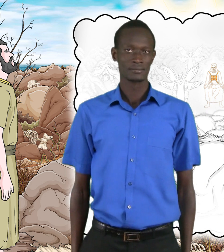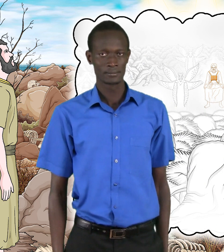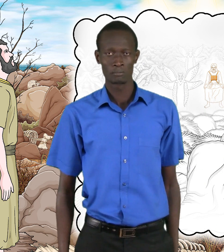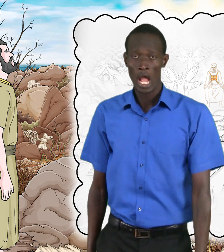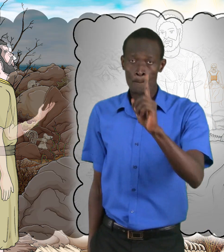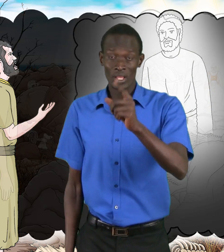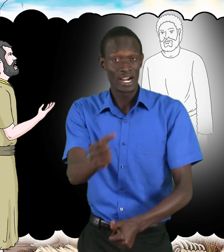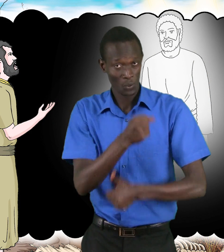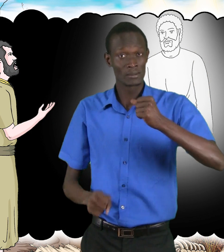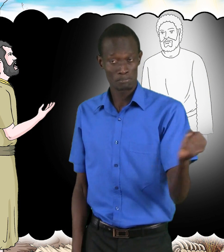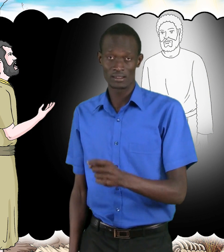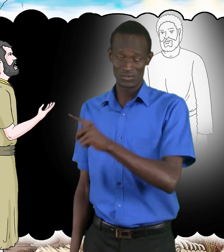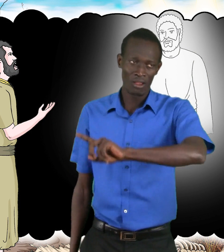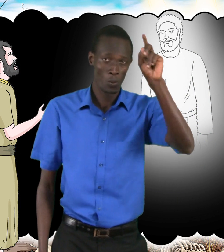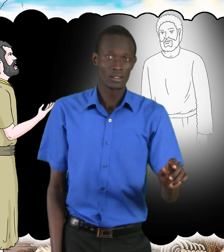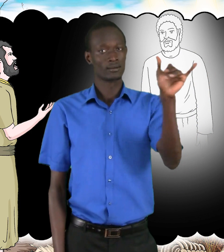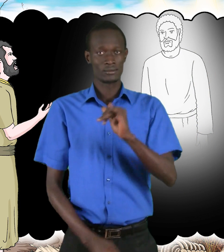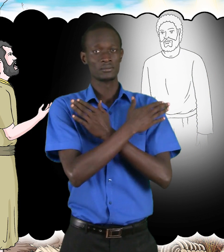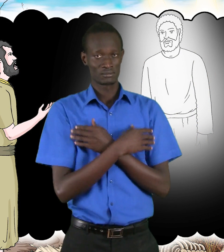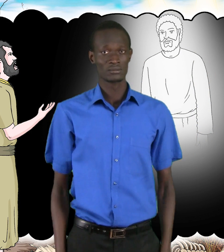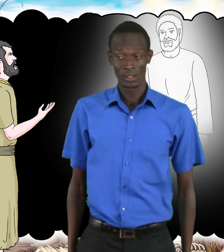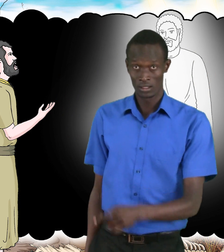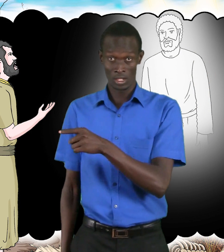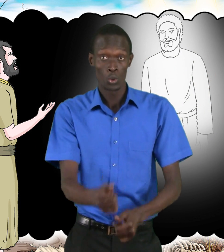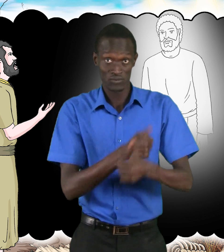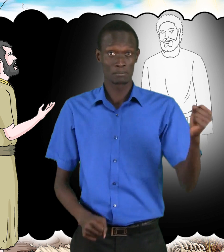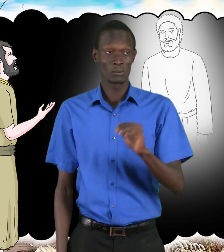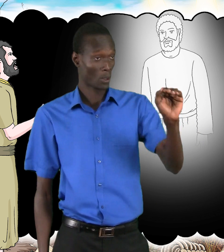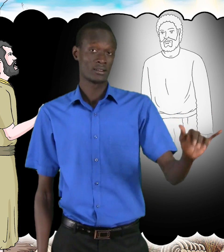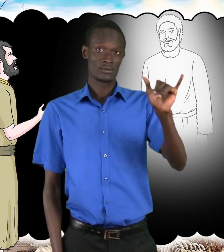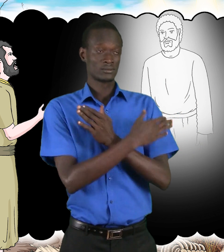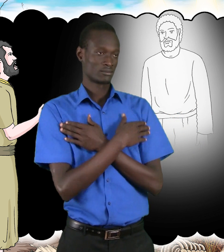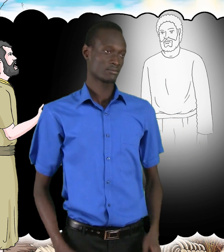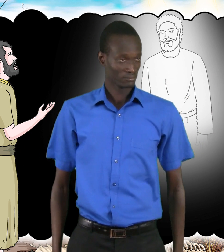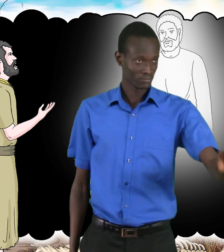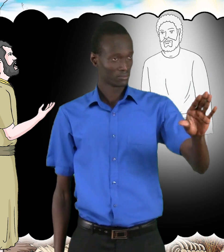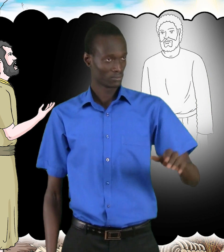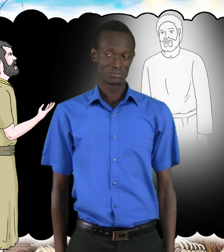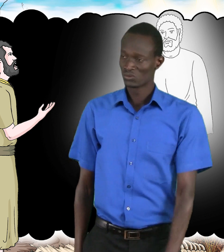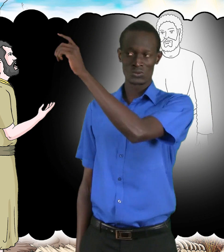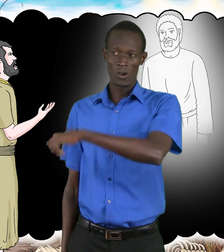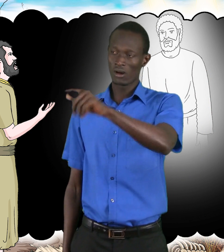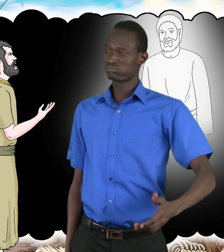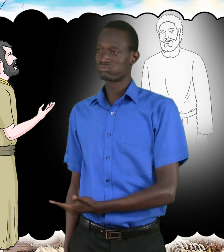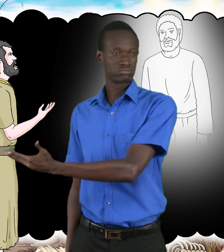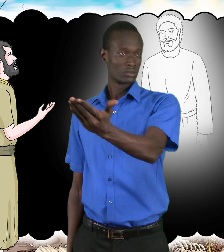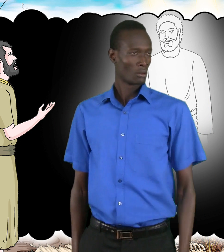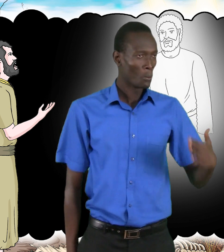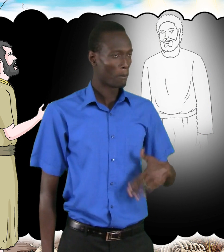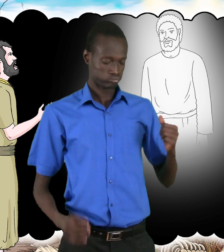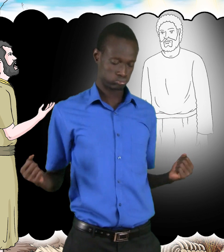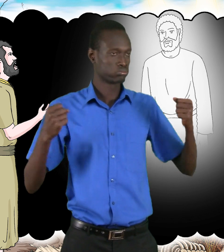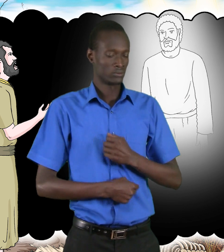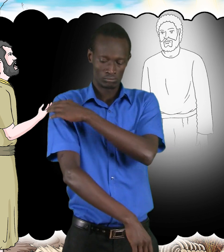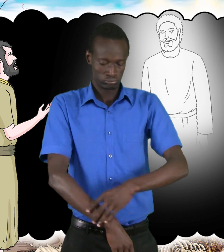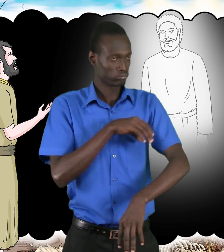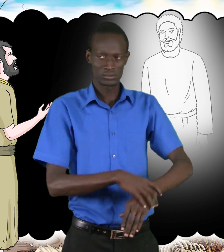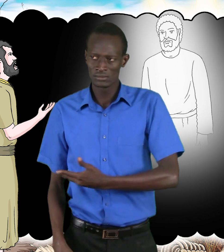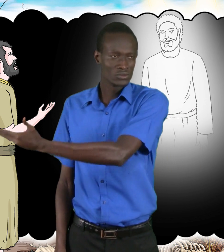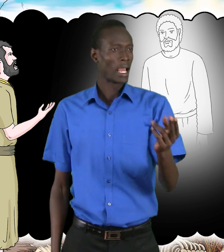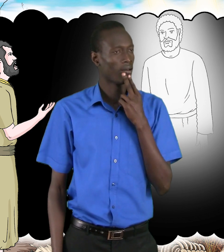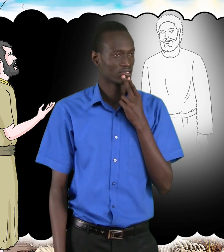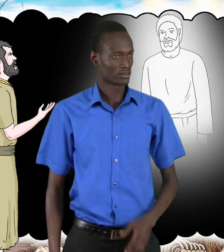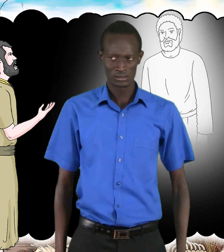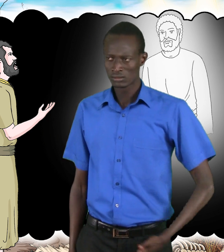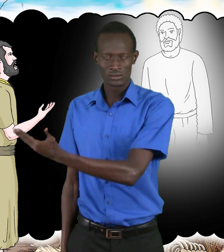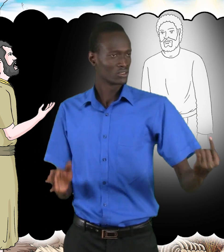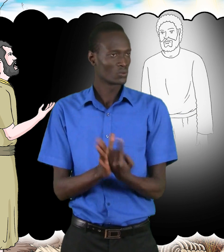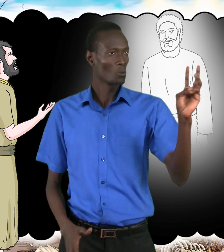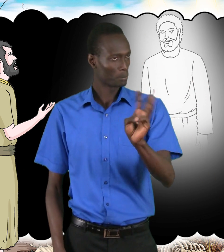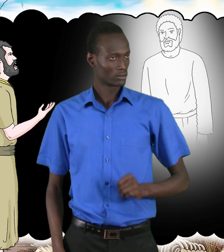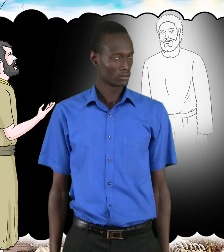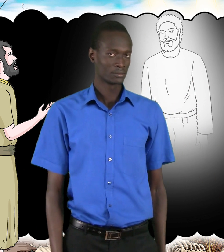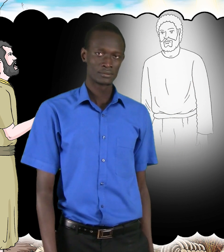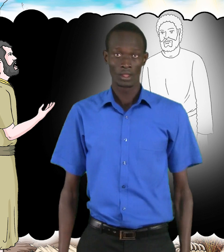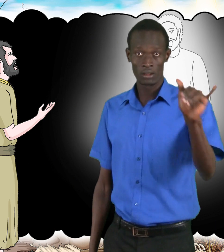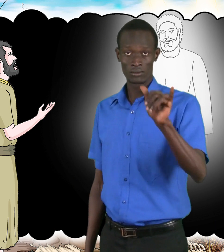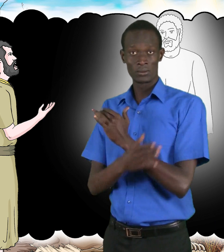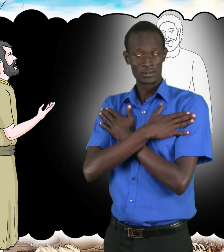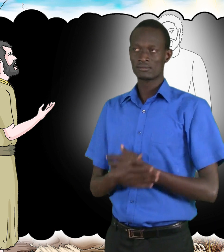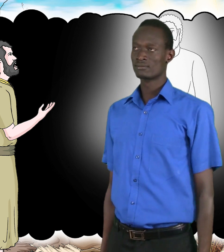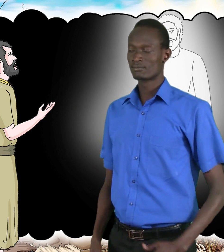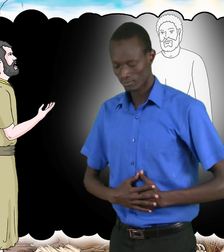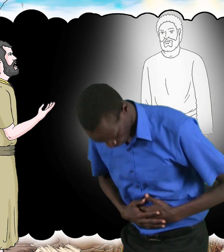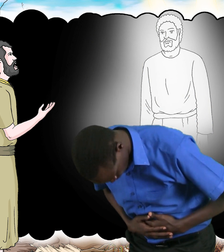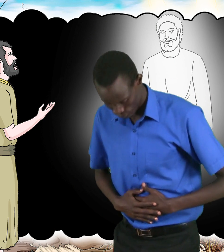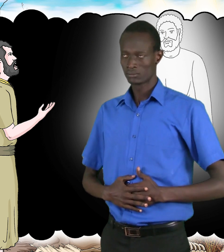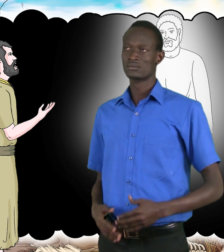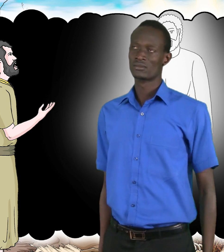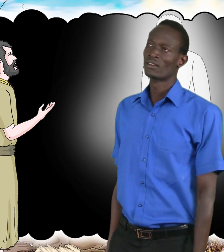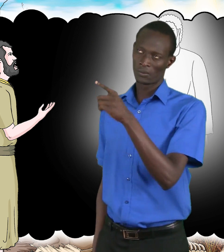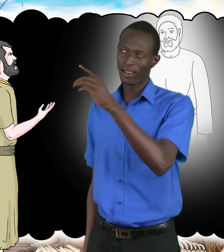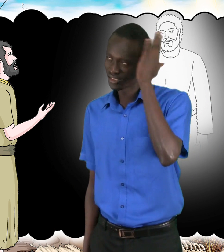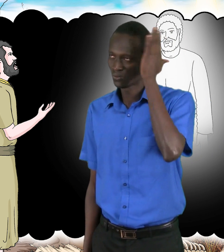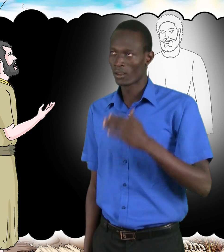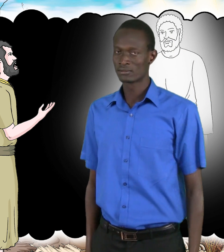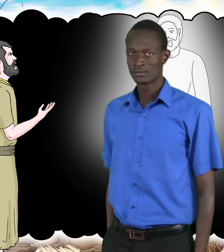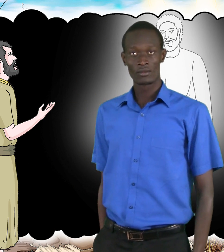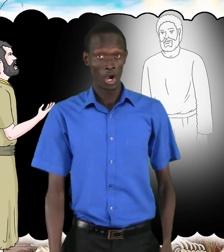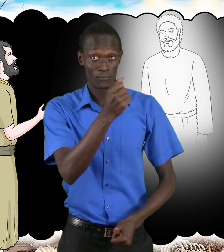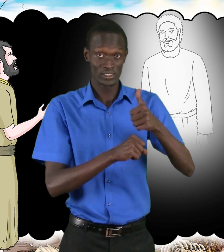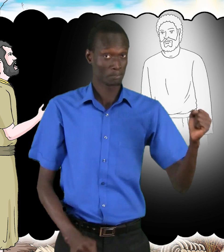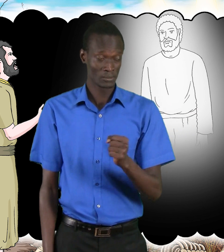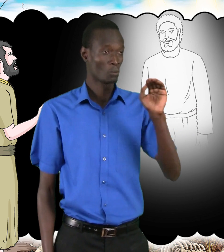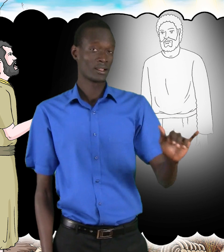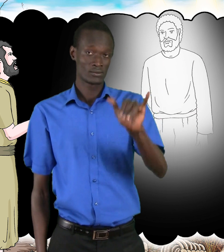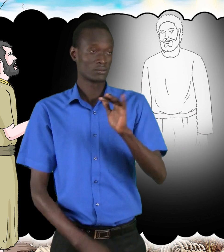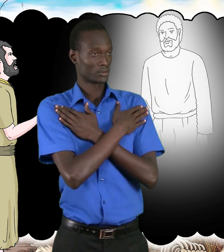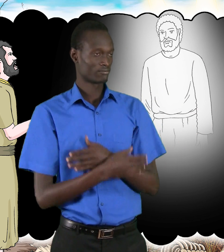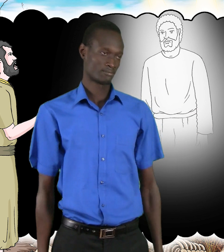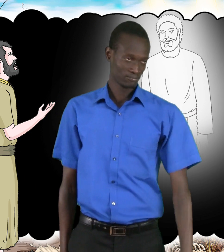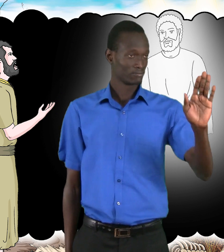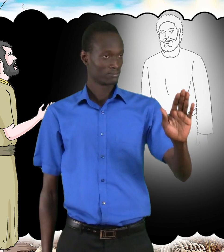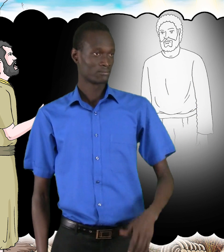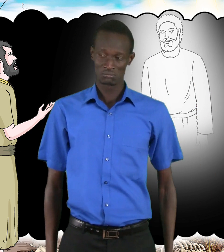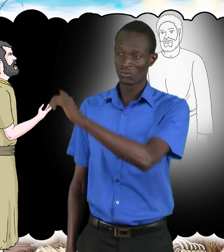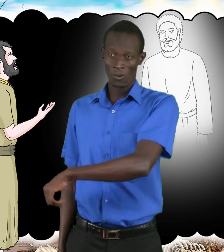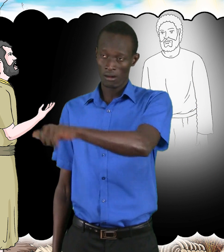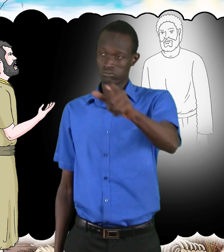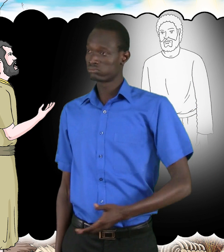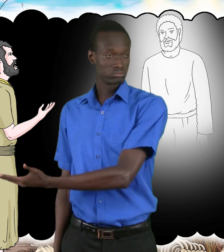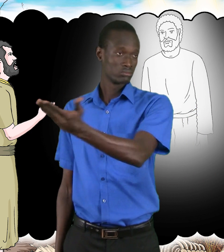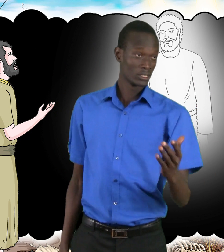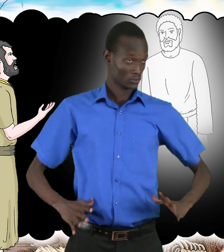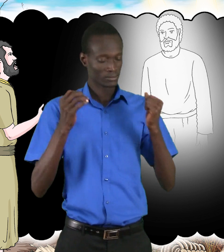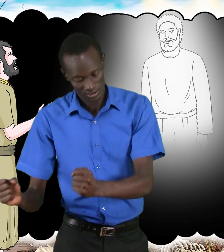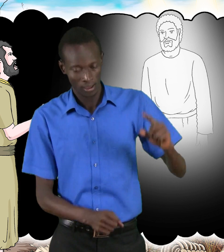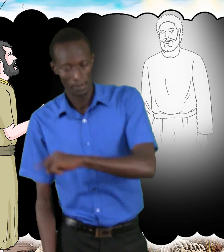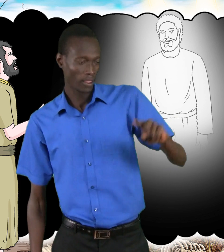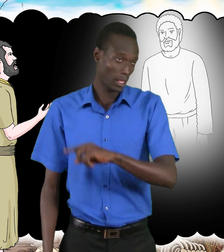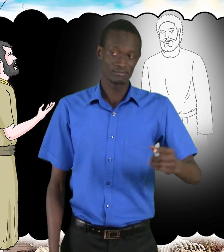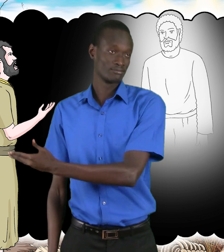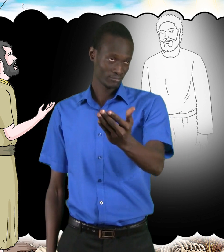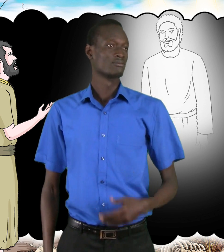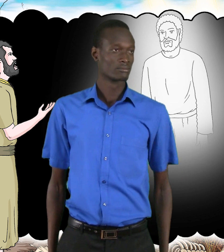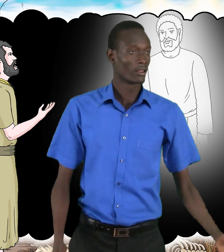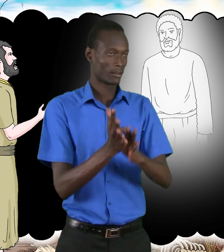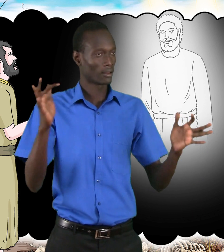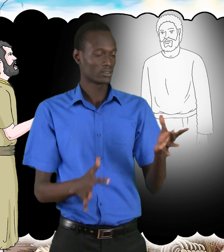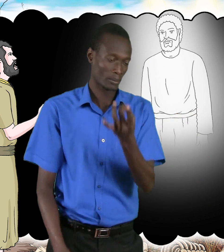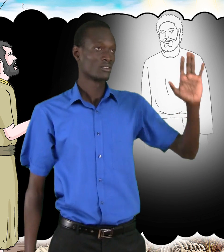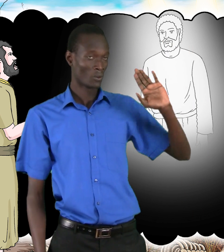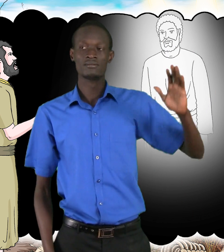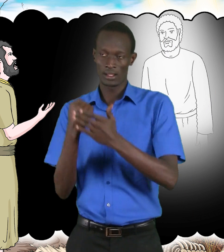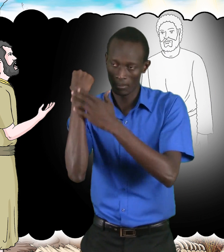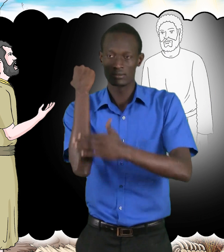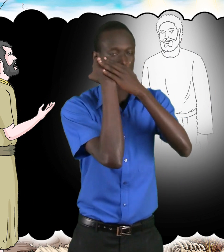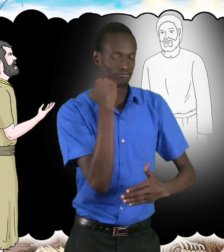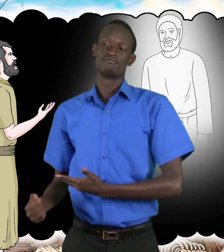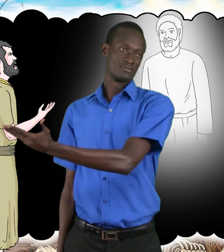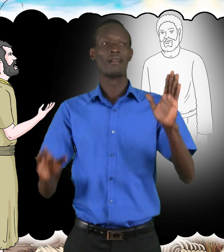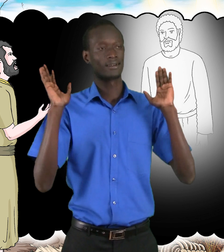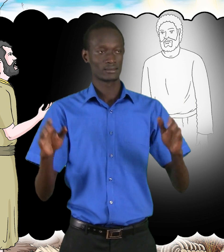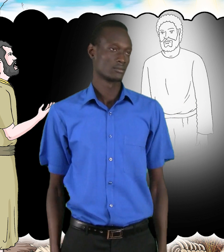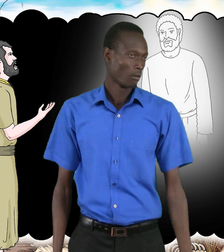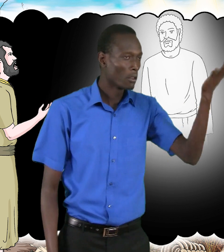Then one of the elders addressed me: “These in white robes,” he asked, “who are they, and where have they come from?”